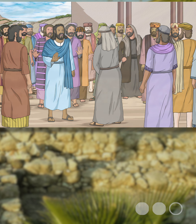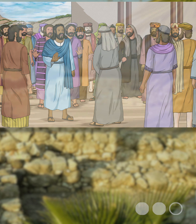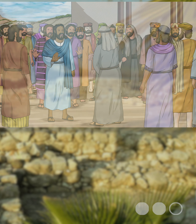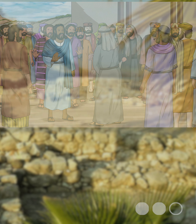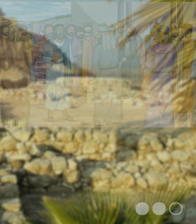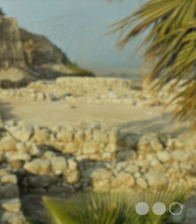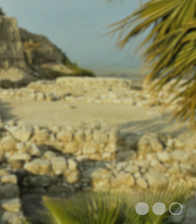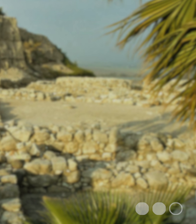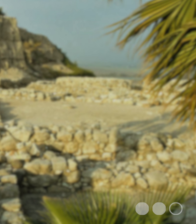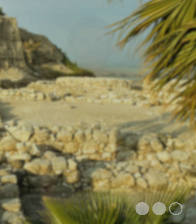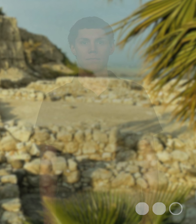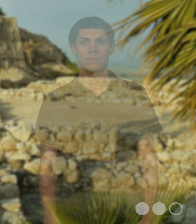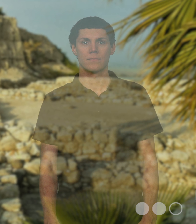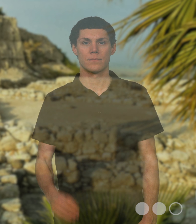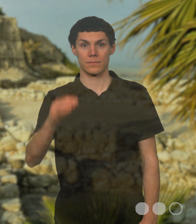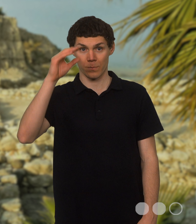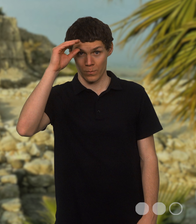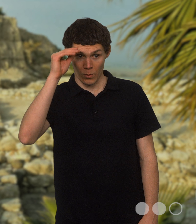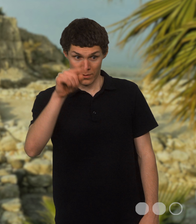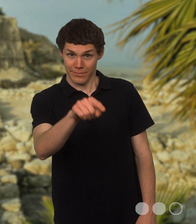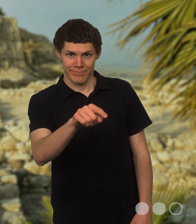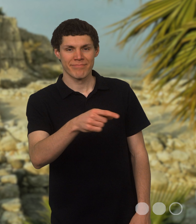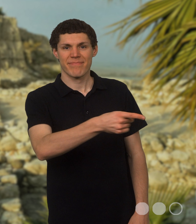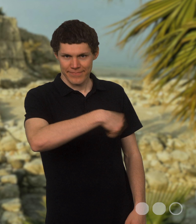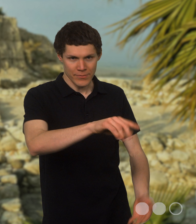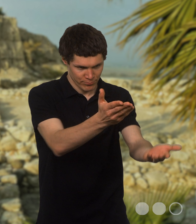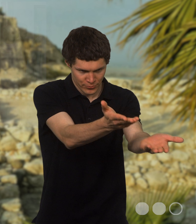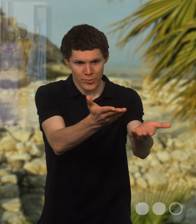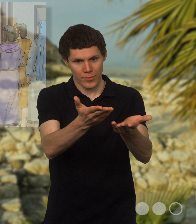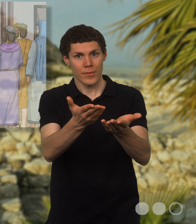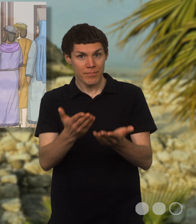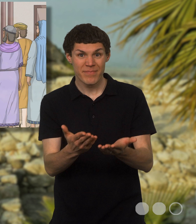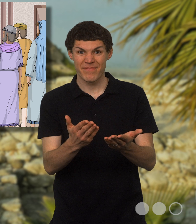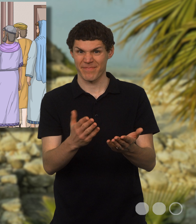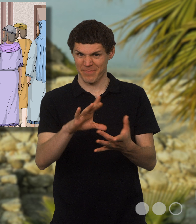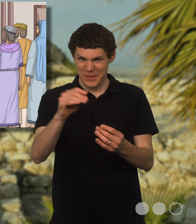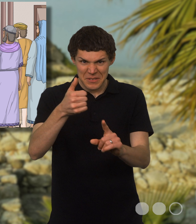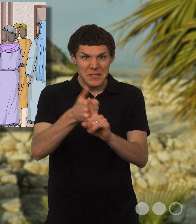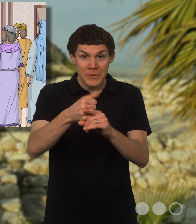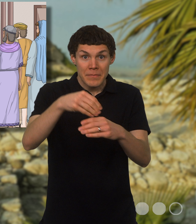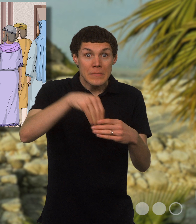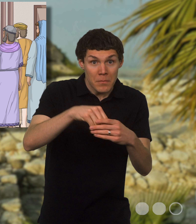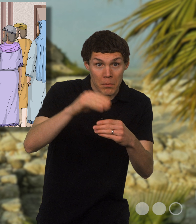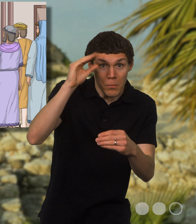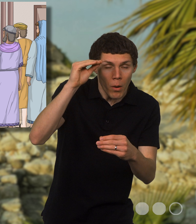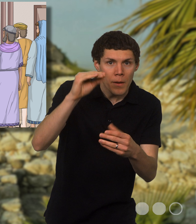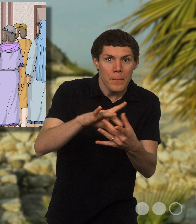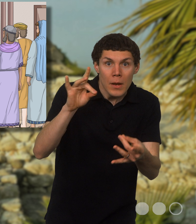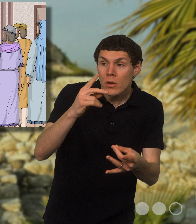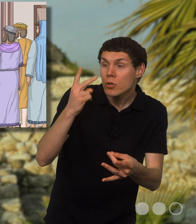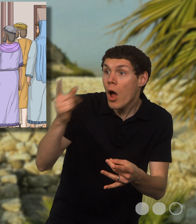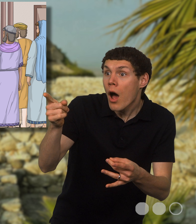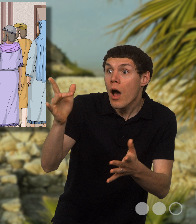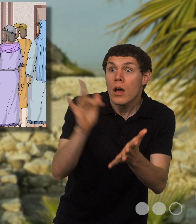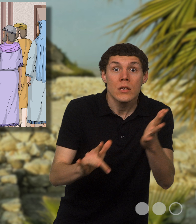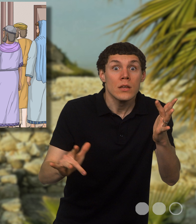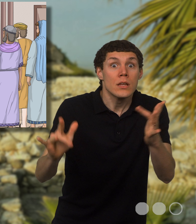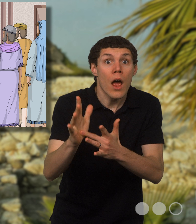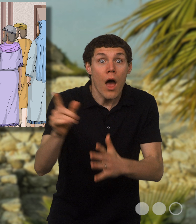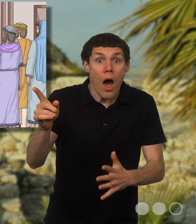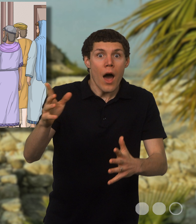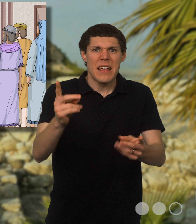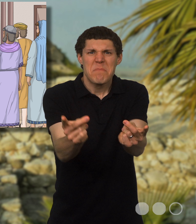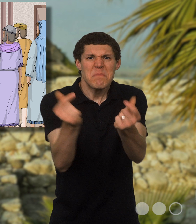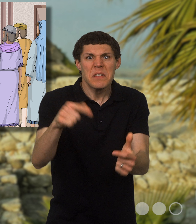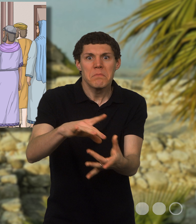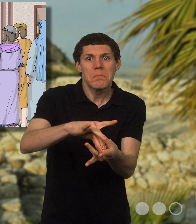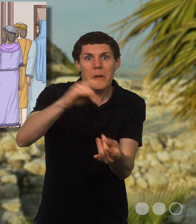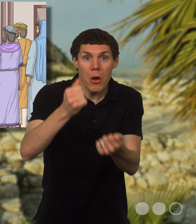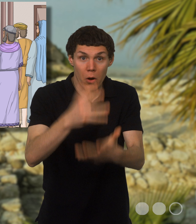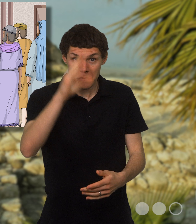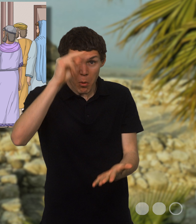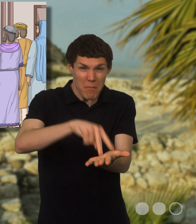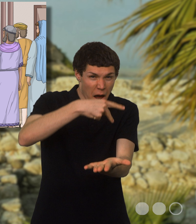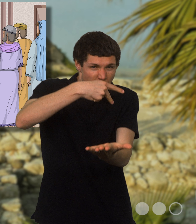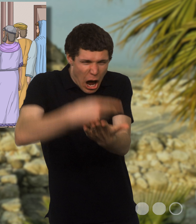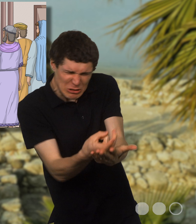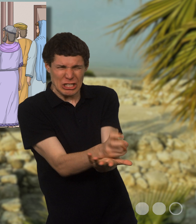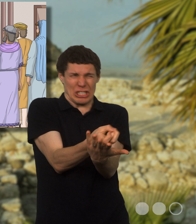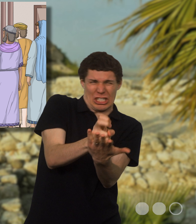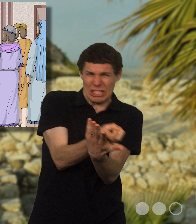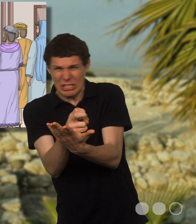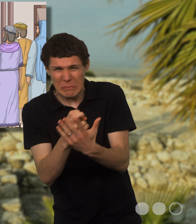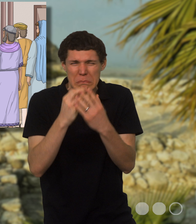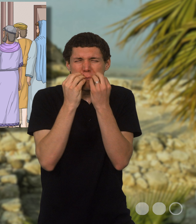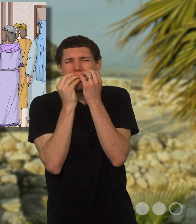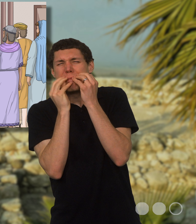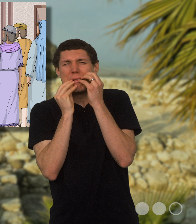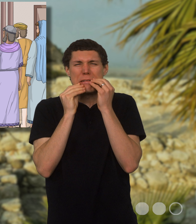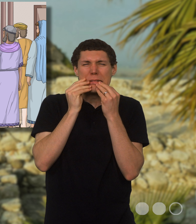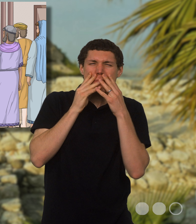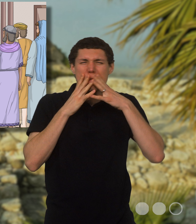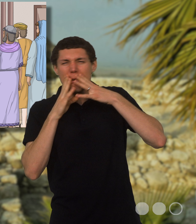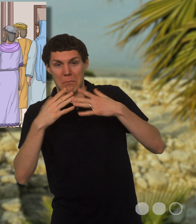So they brought him, and seeing Jesus, the spirit immediately threw the boy into a convulsion.